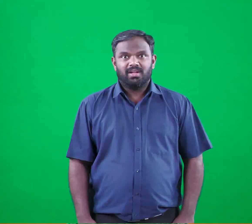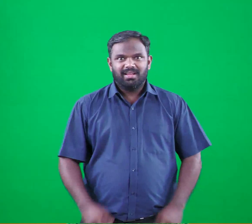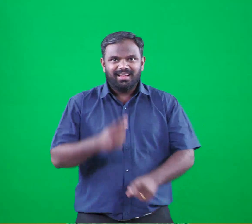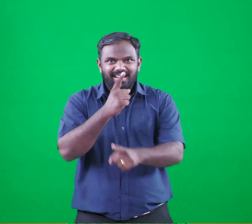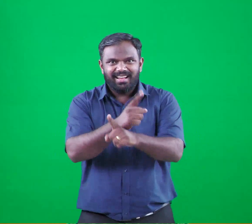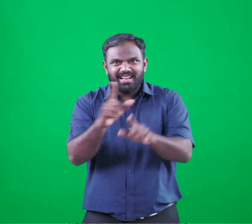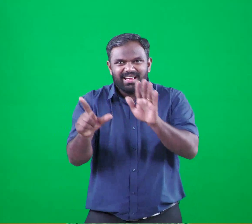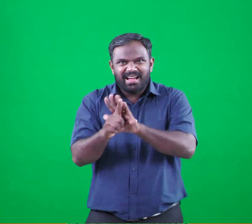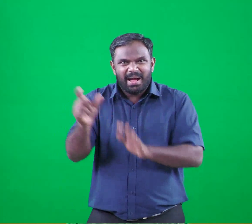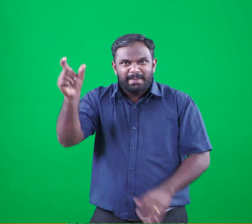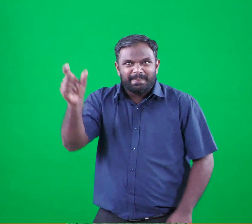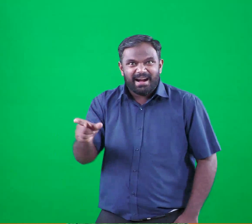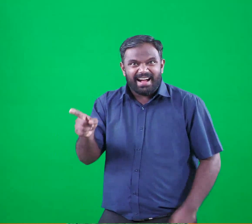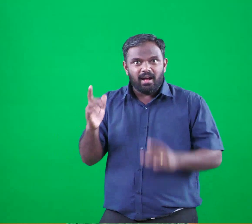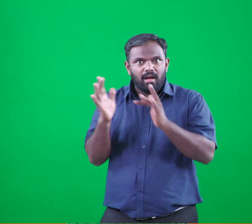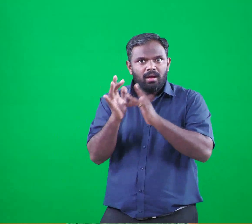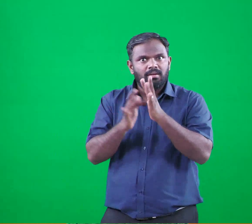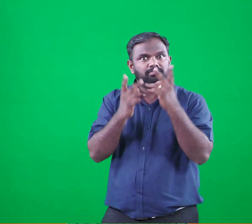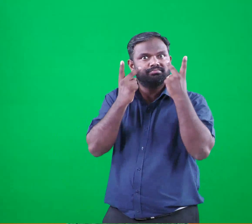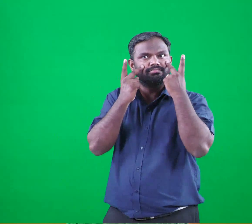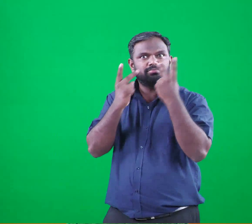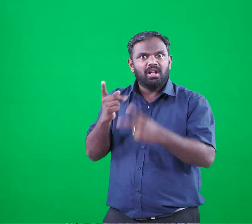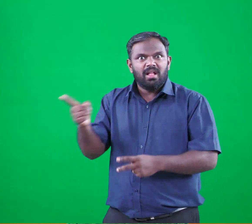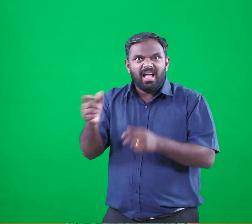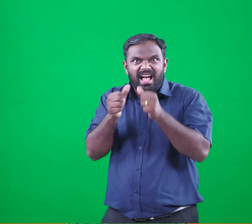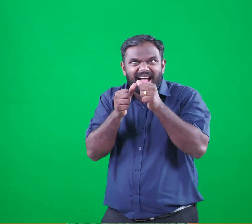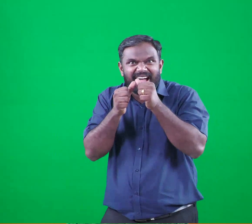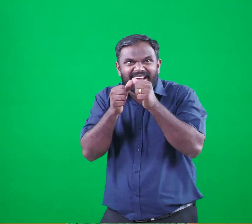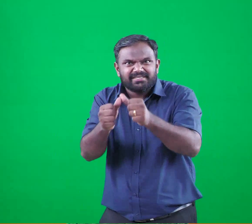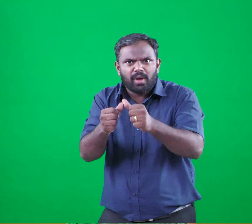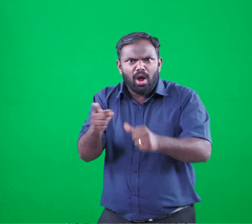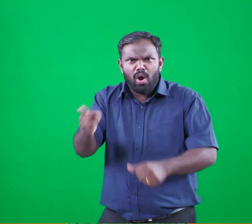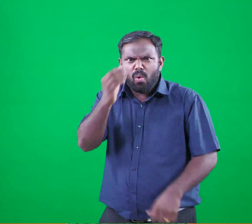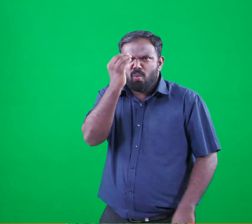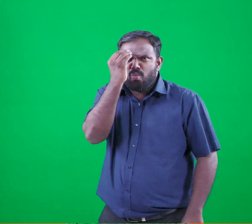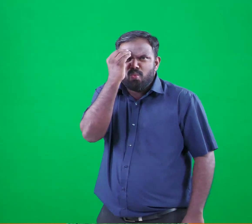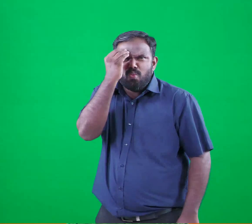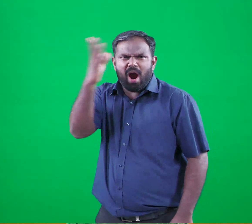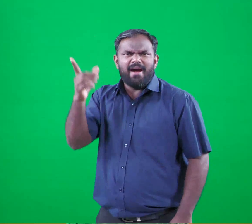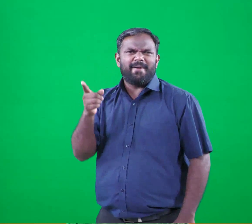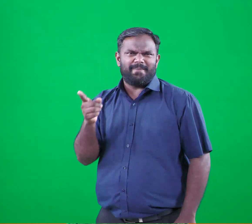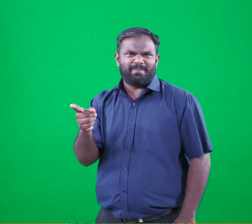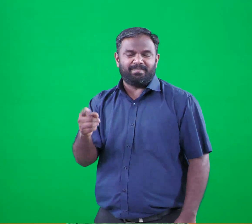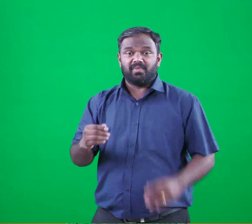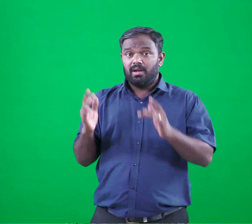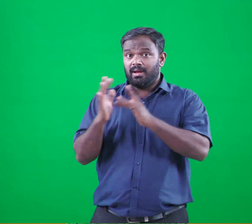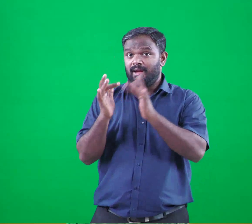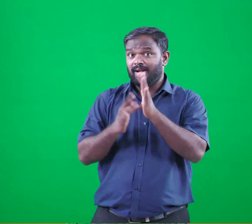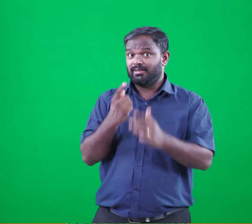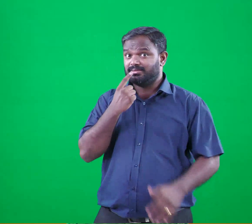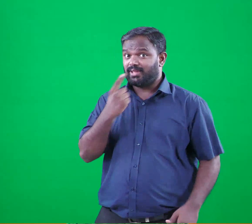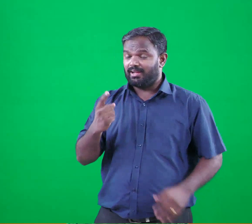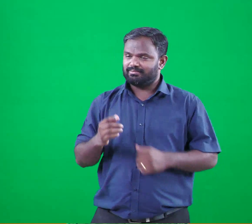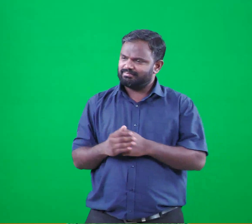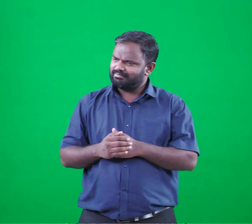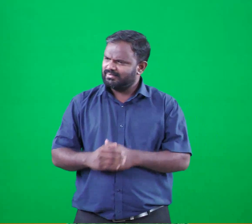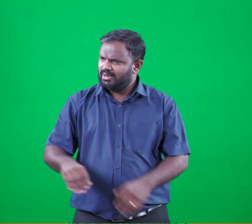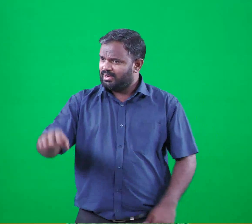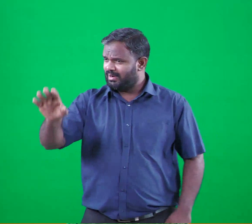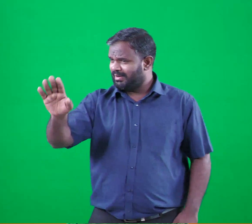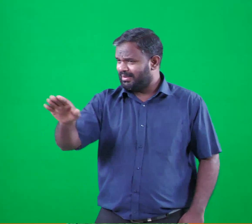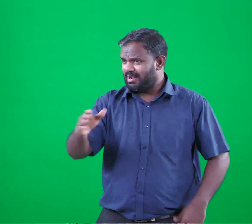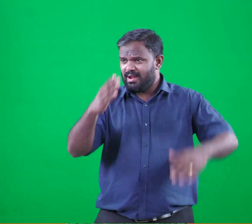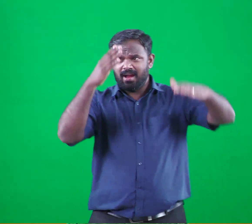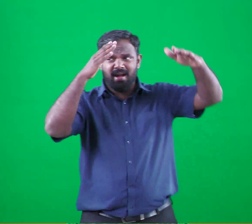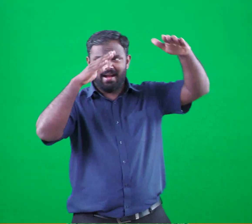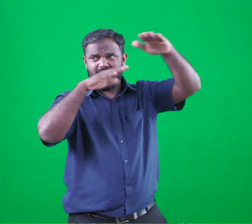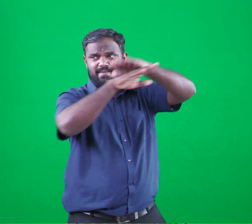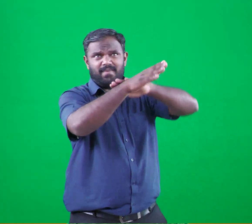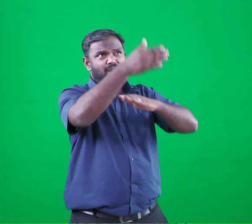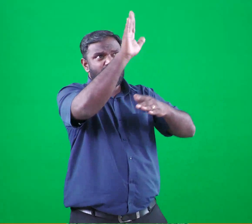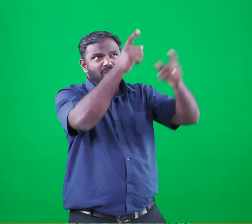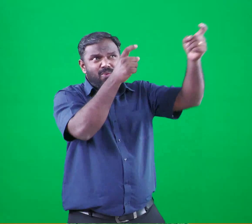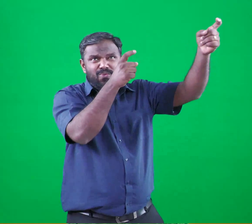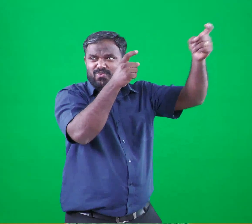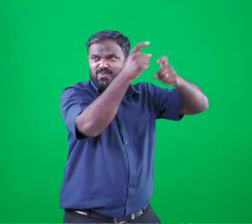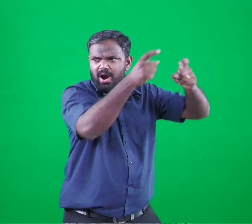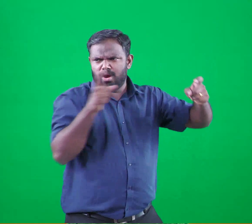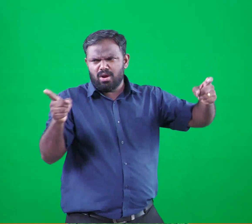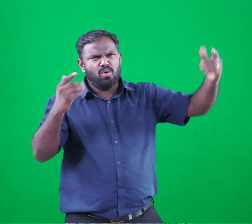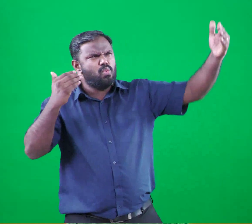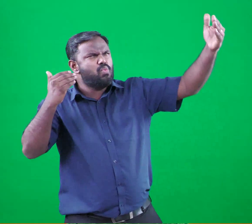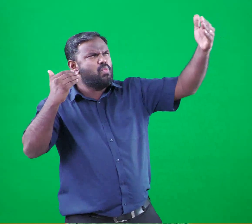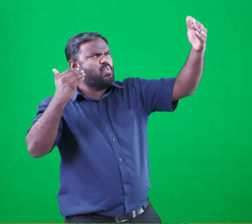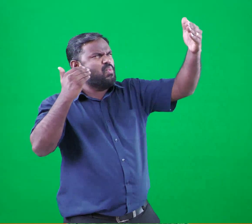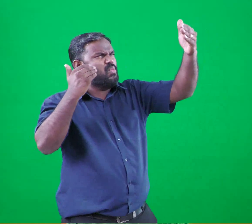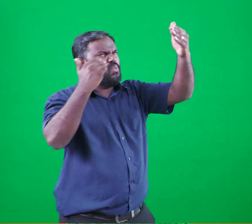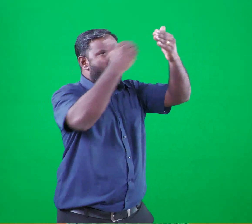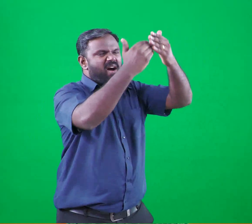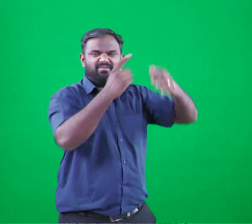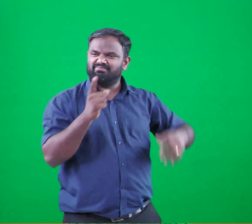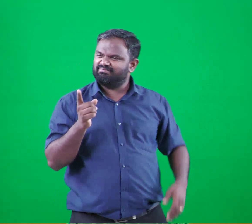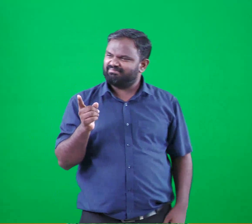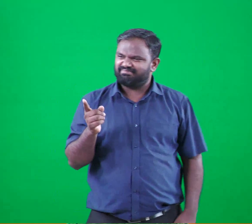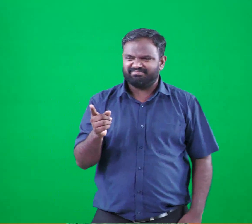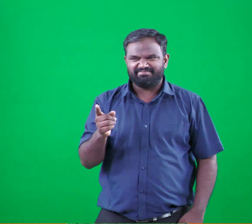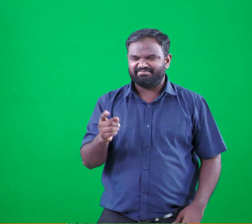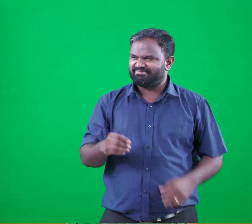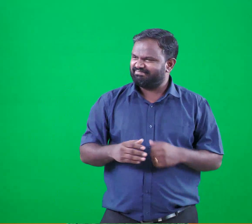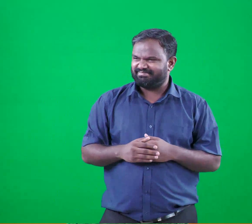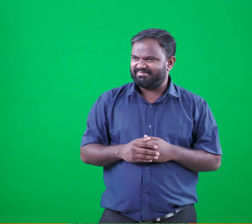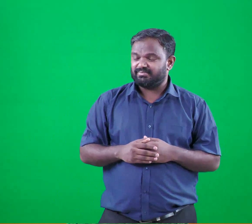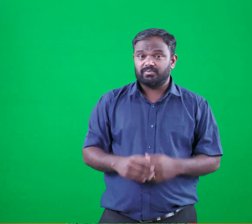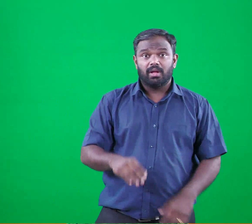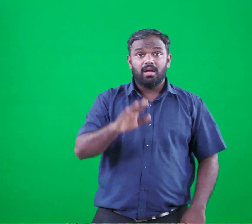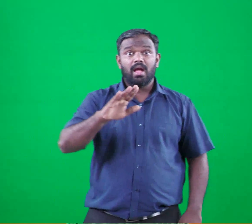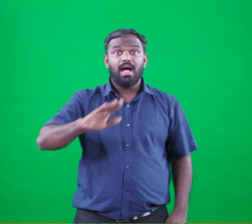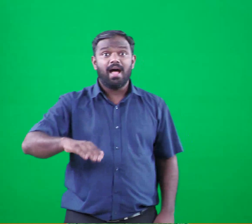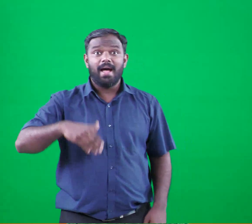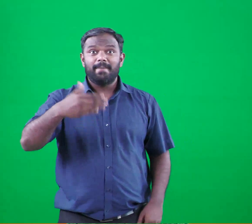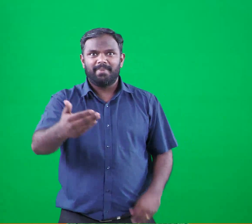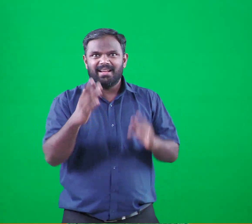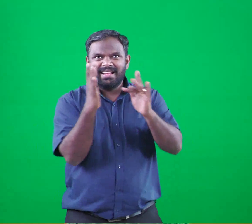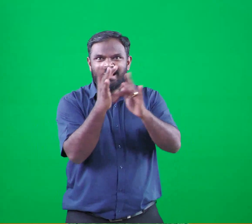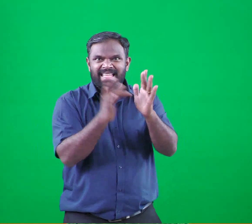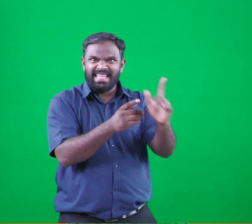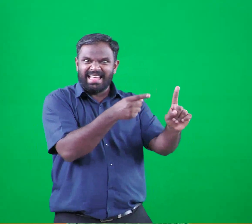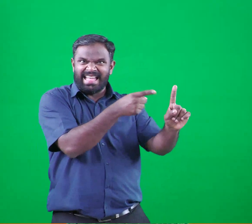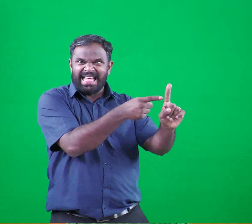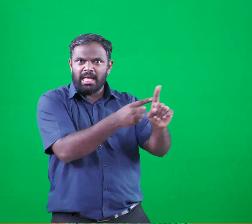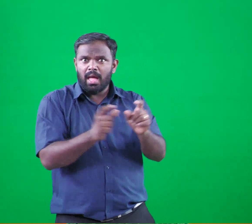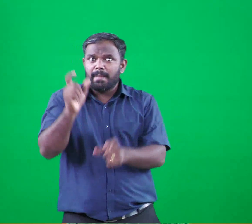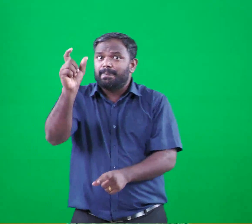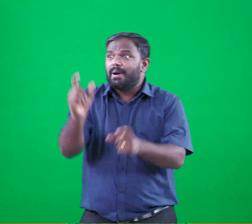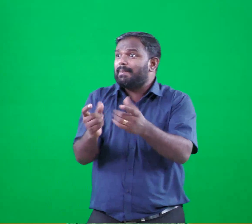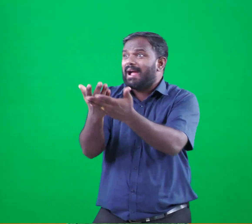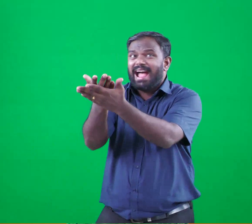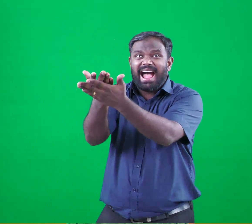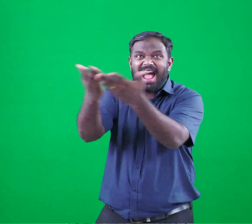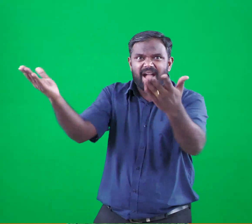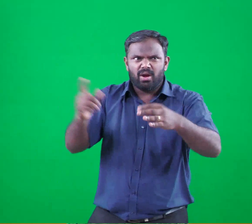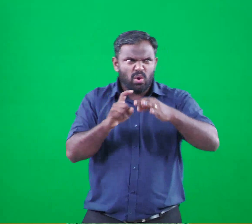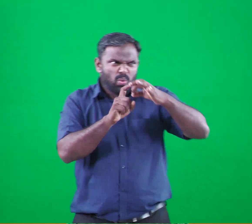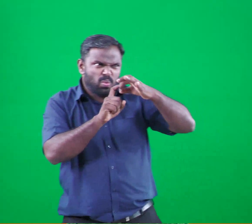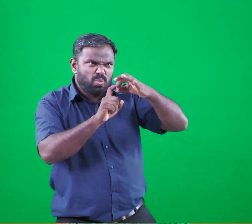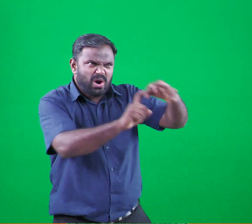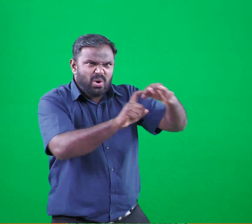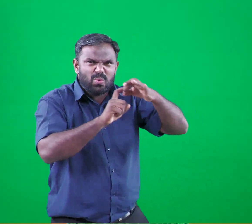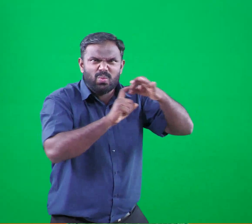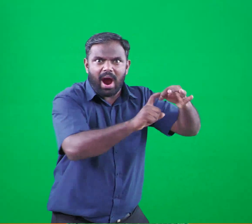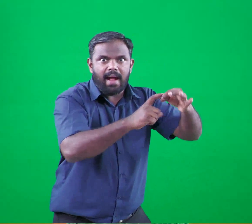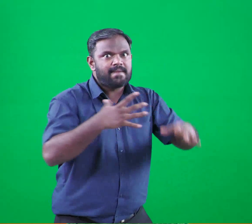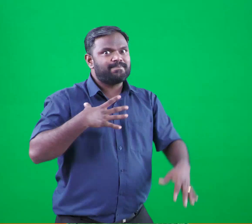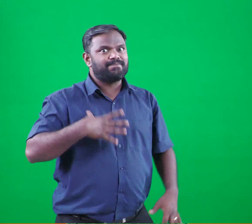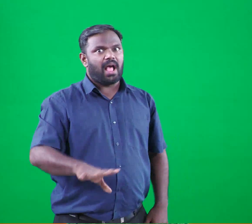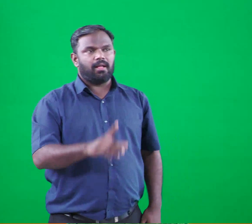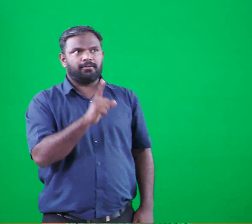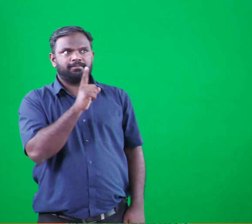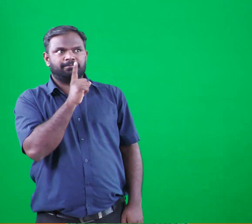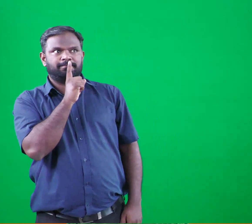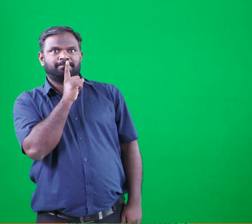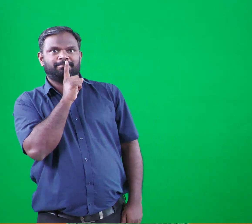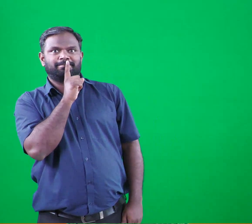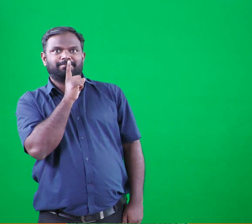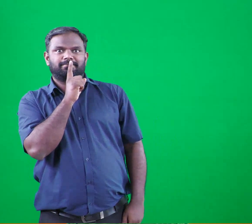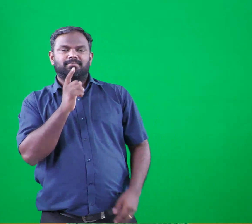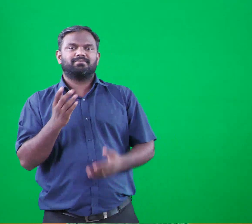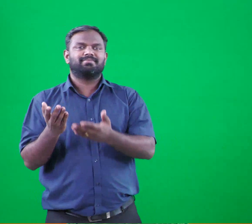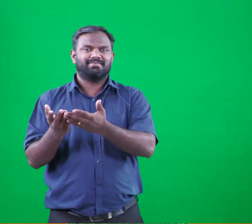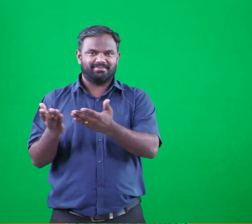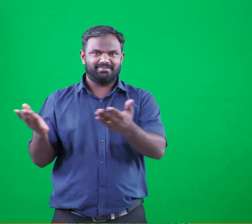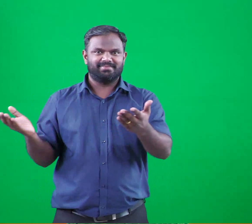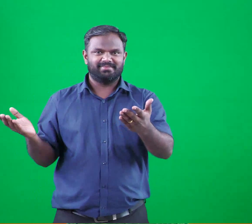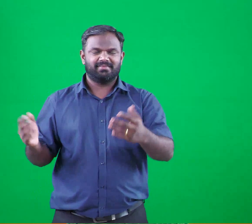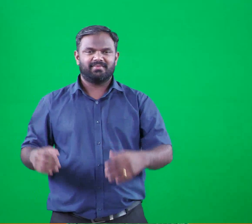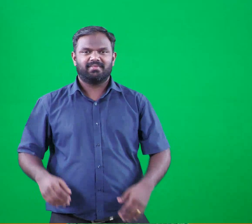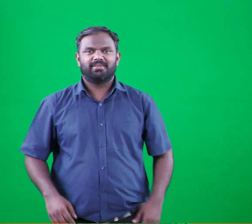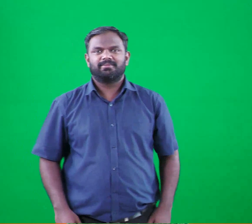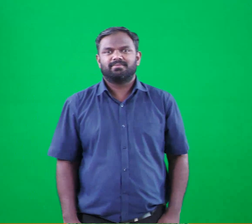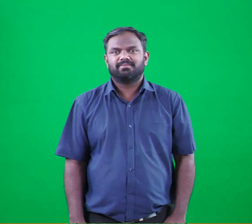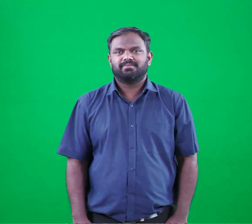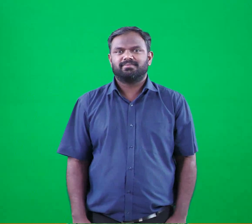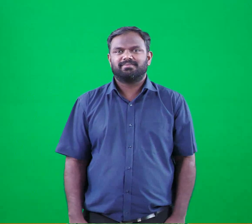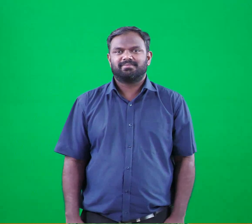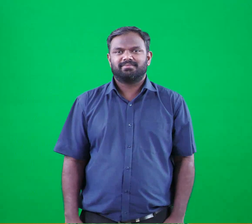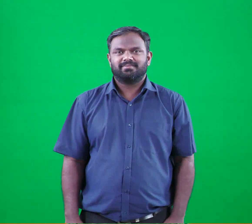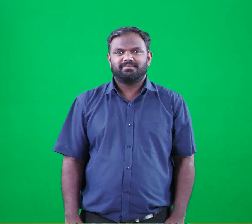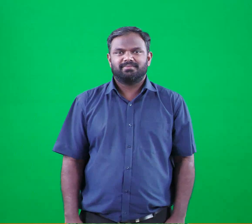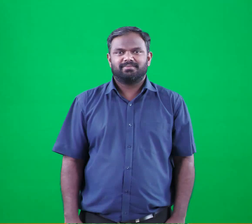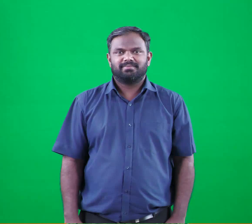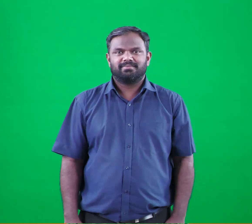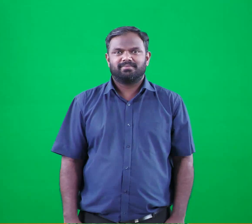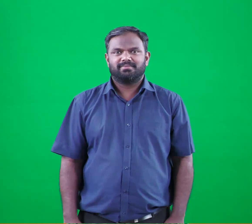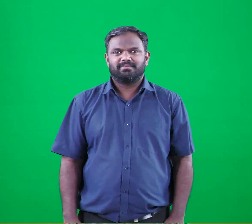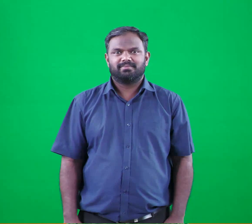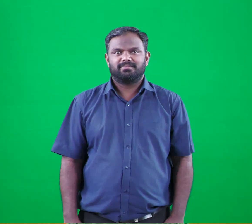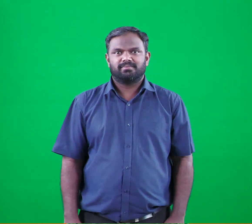When Jesus saw that the man had answered wisely, He said, "You are not far from the kingdom of God." And no one dared to question Him any further.